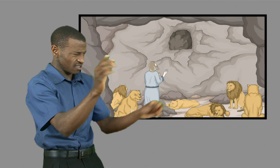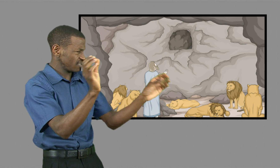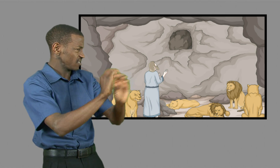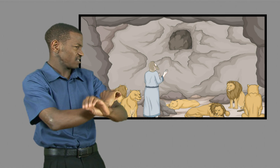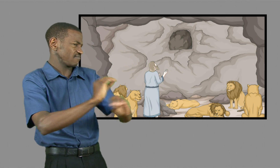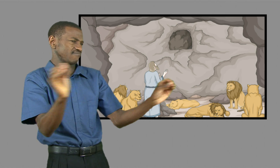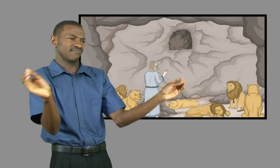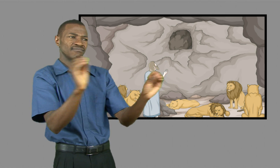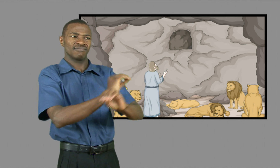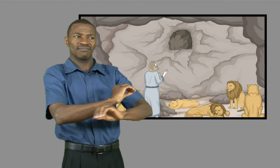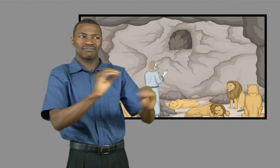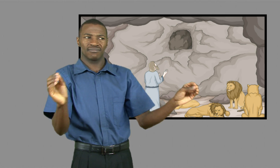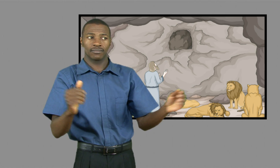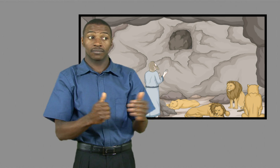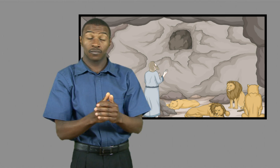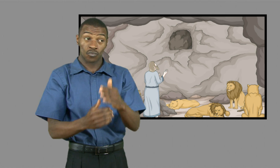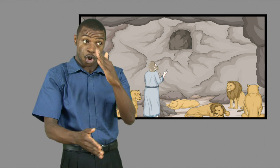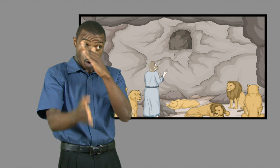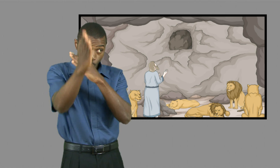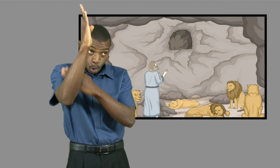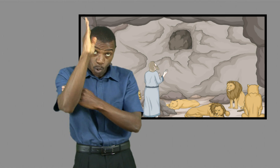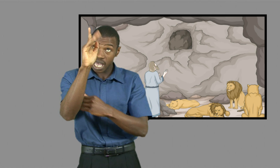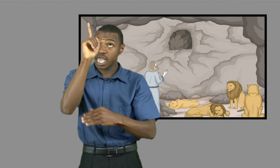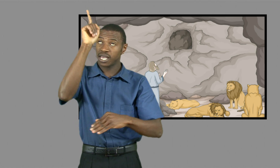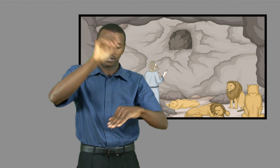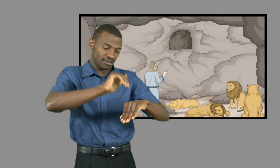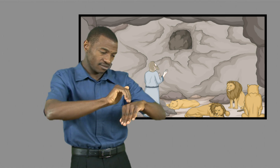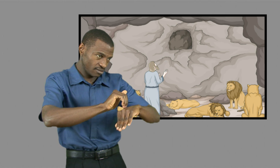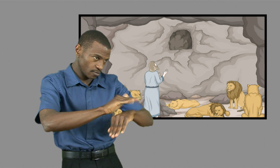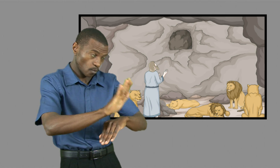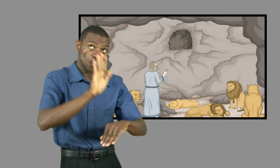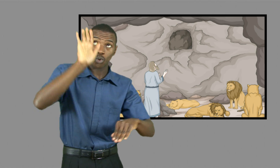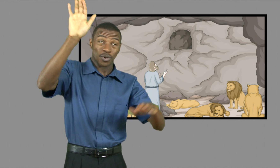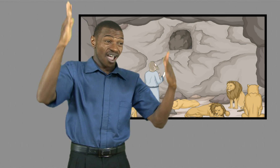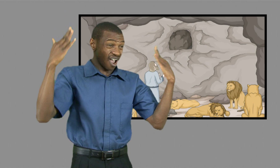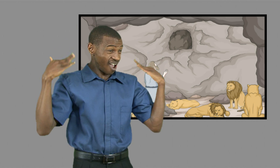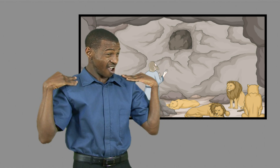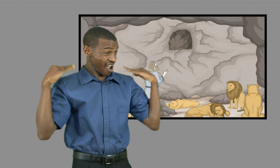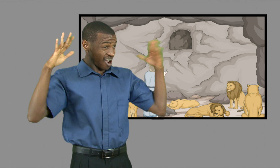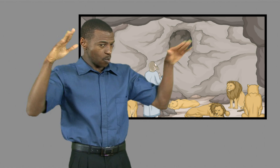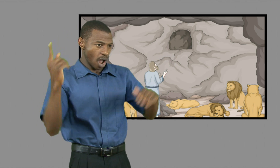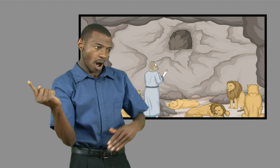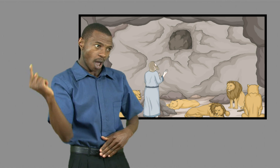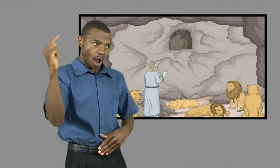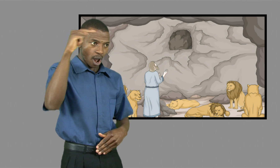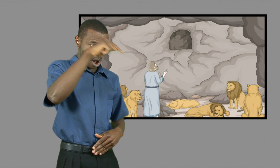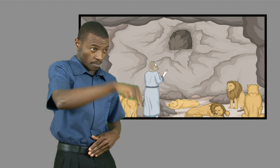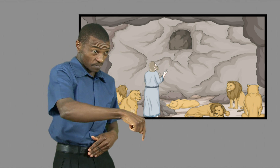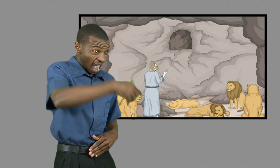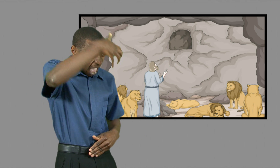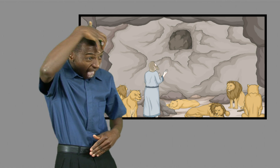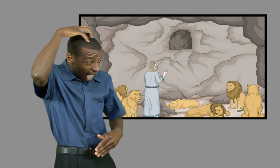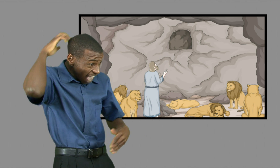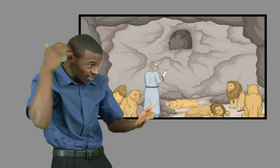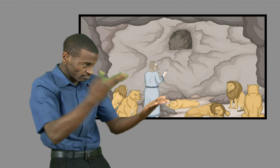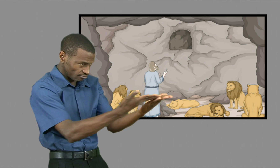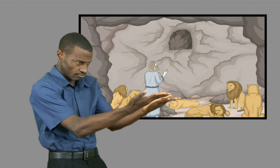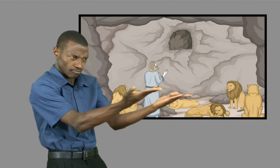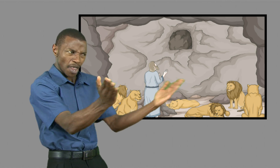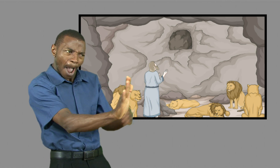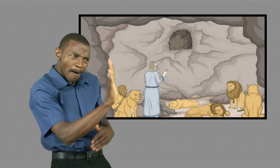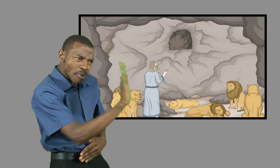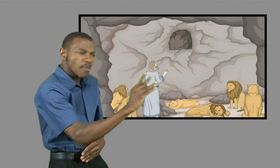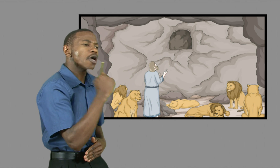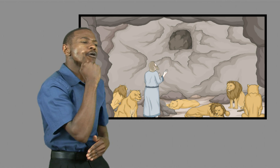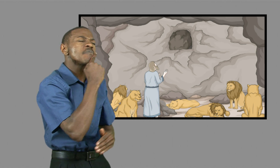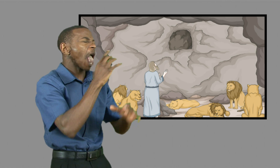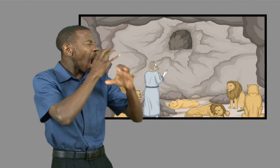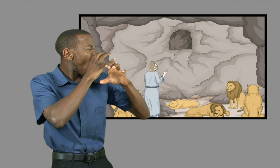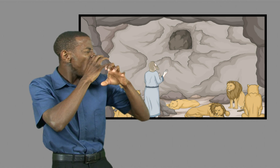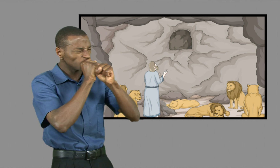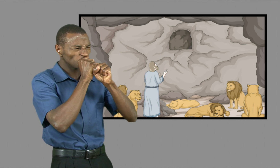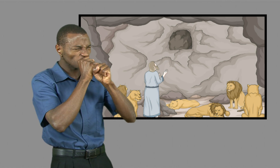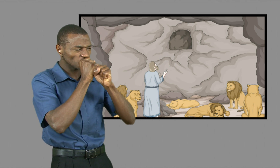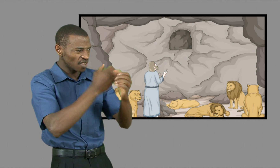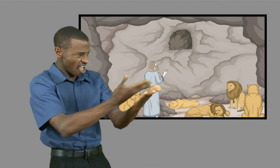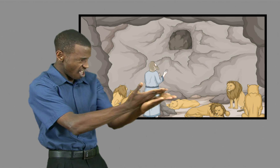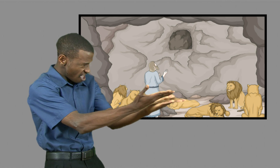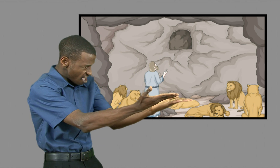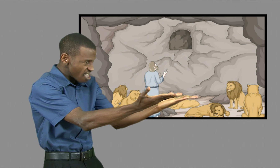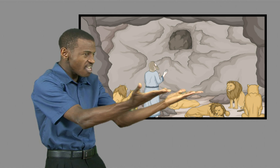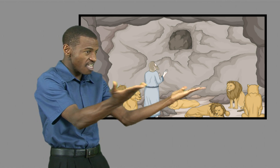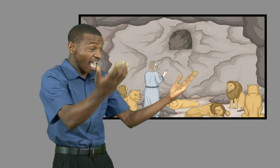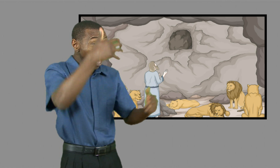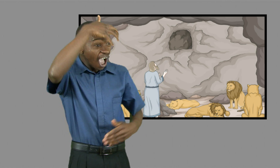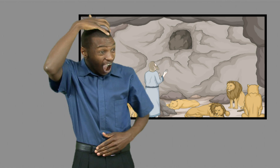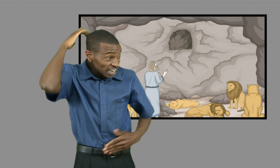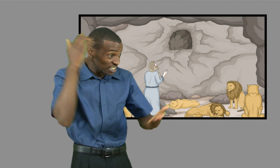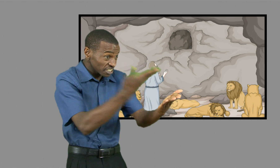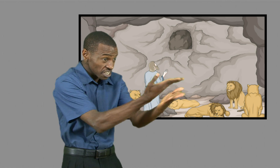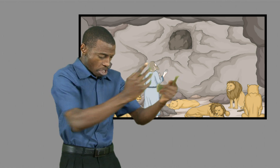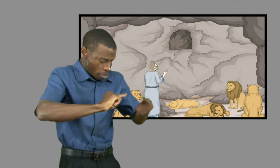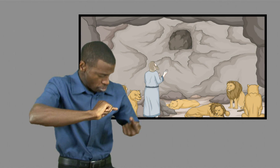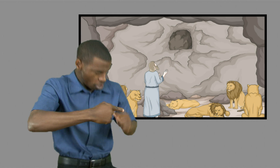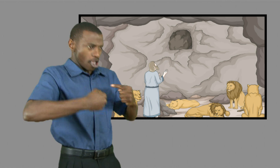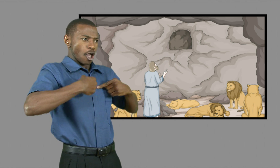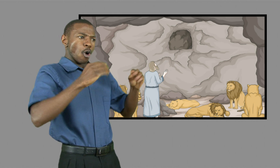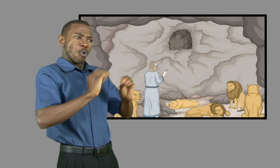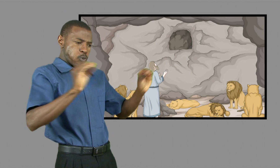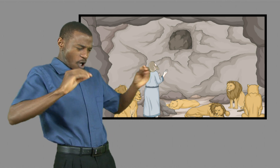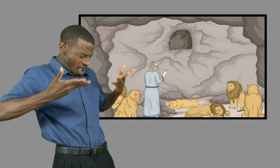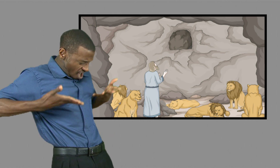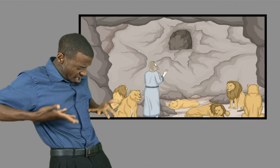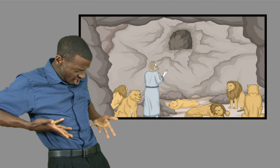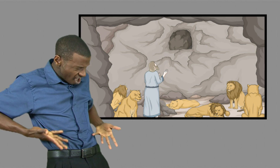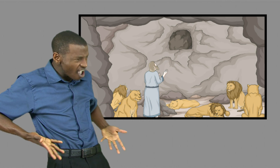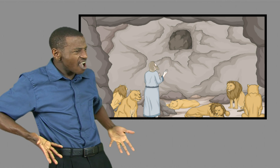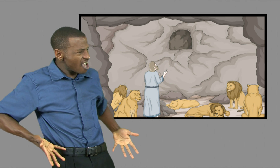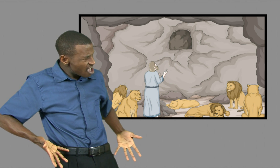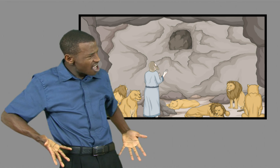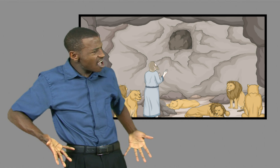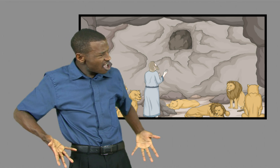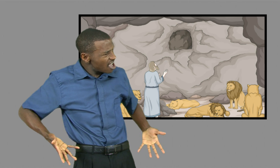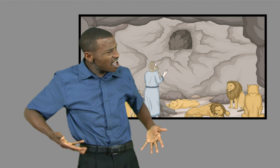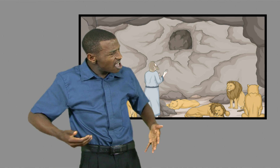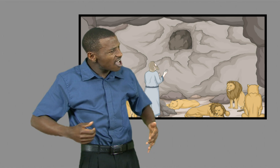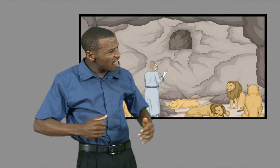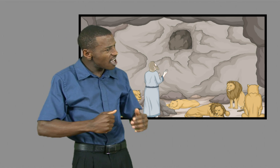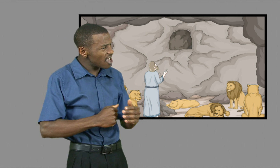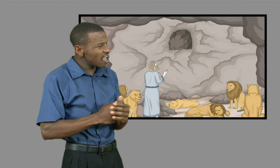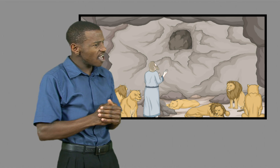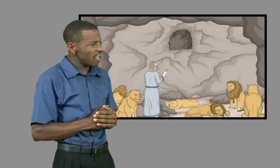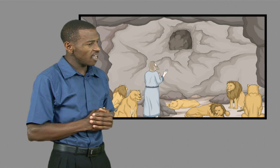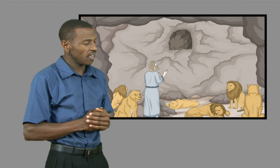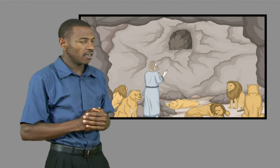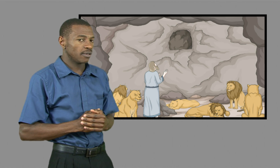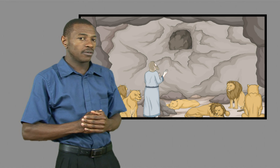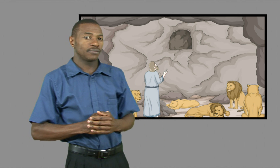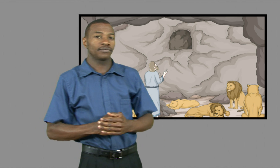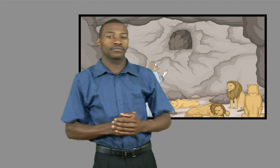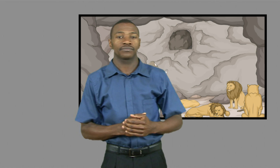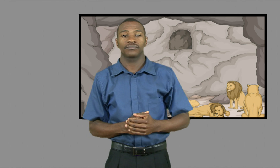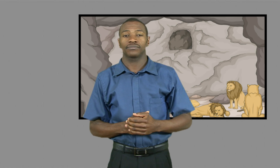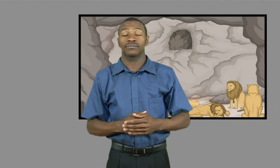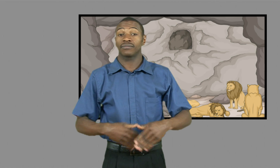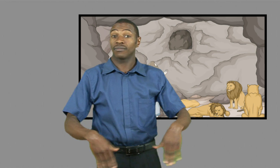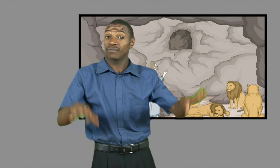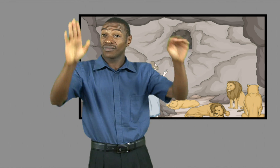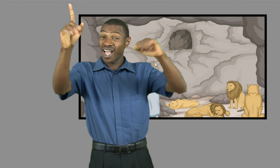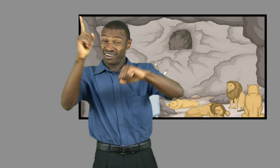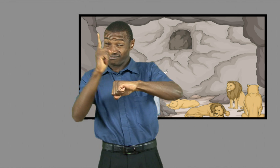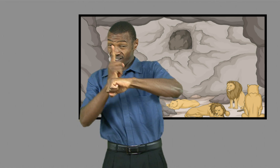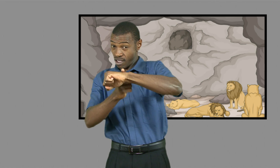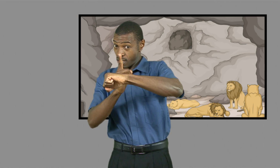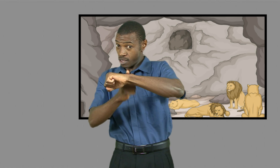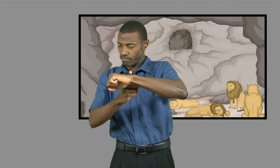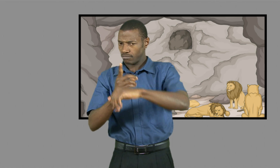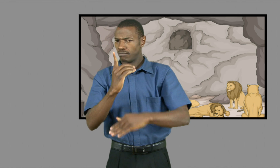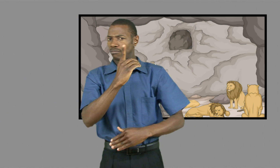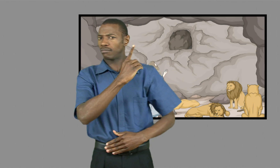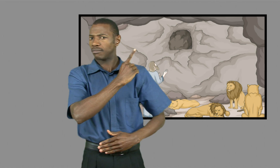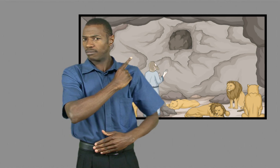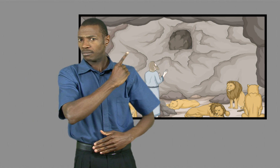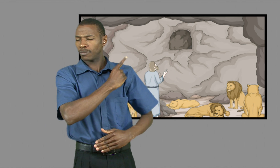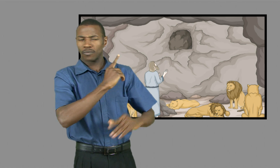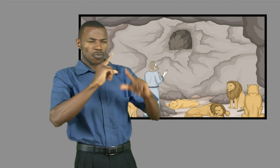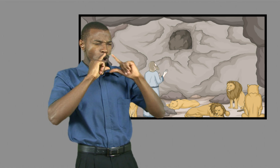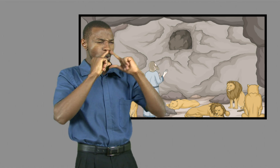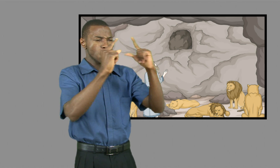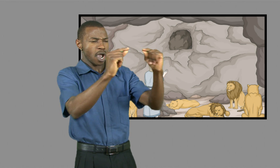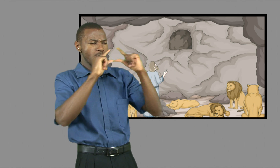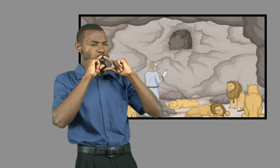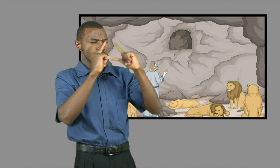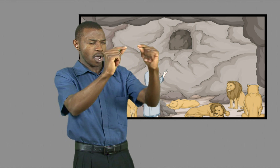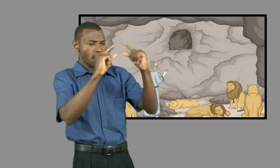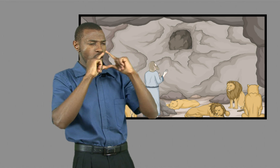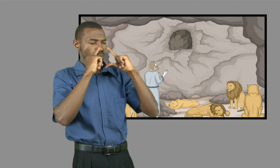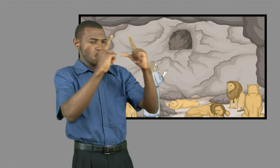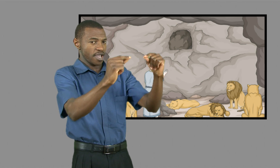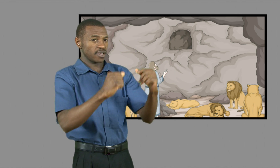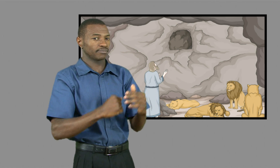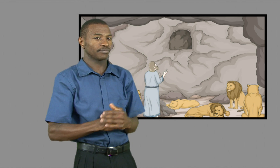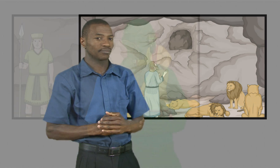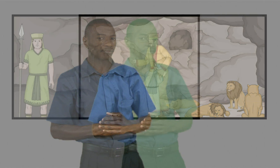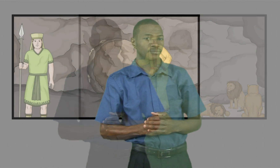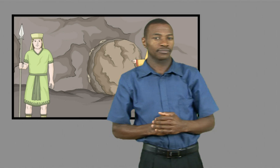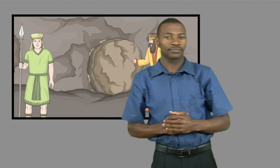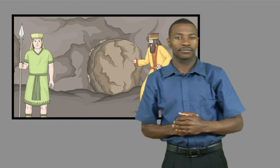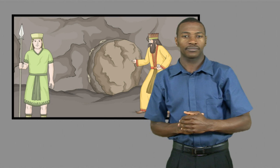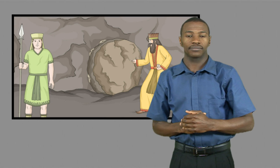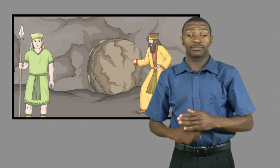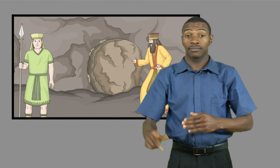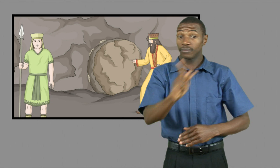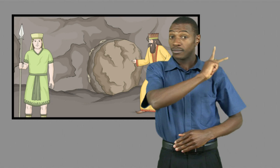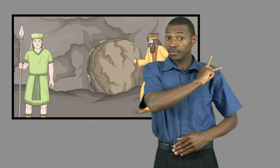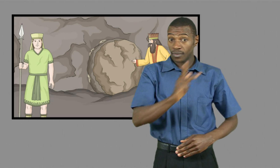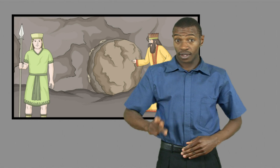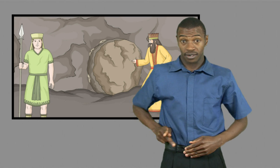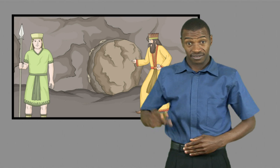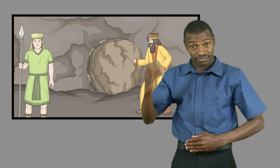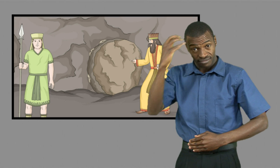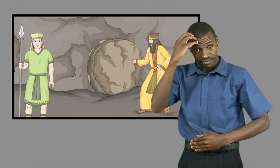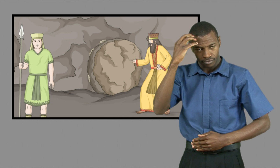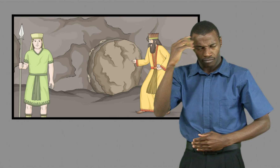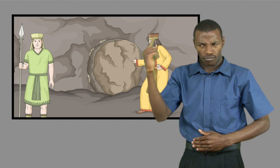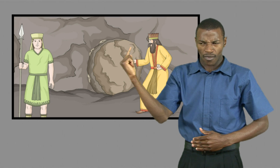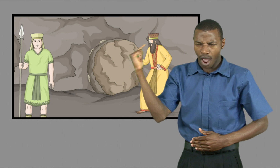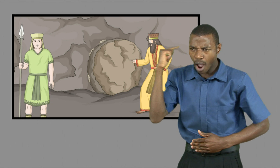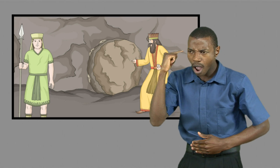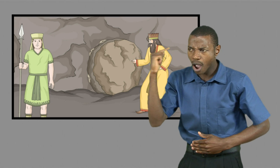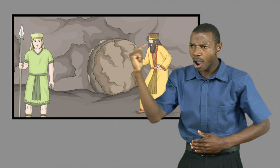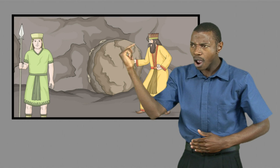They have not hurt me, for I was found innocent in His sight, and I have done no wrong against you, O king.”